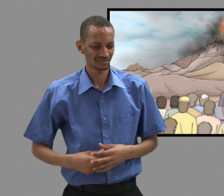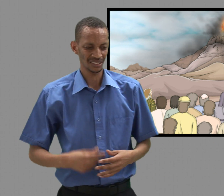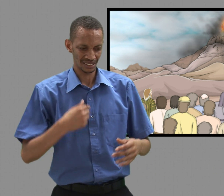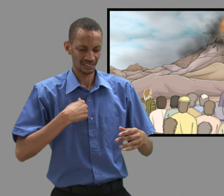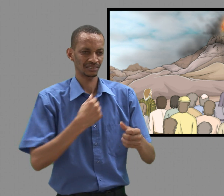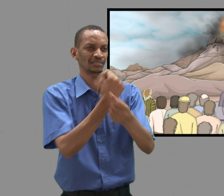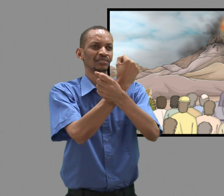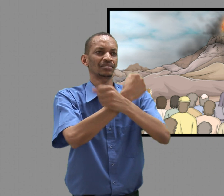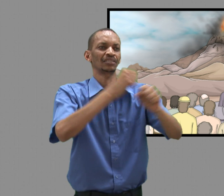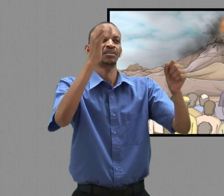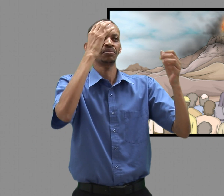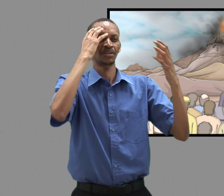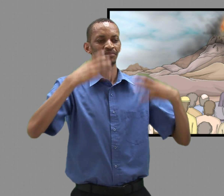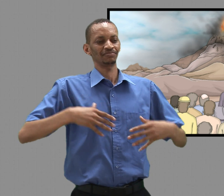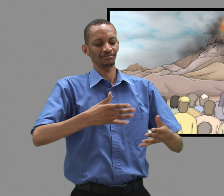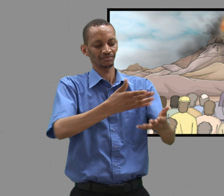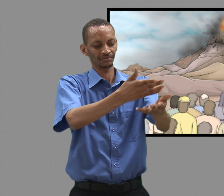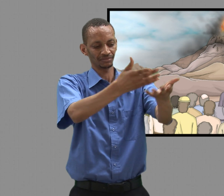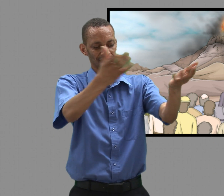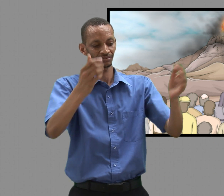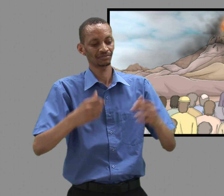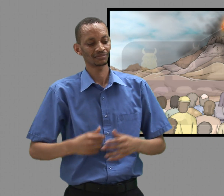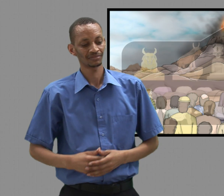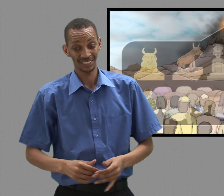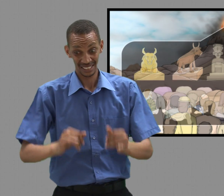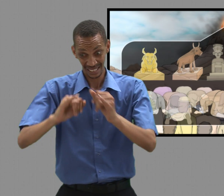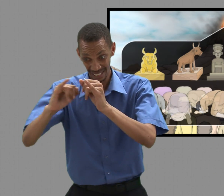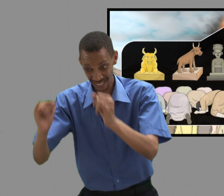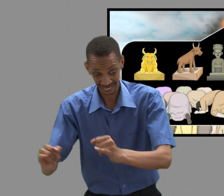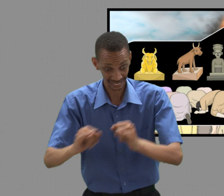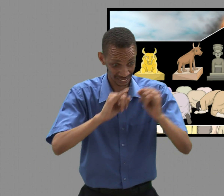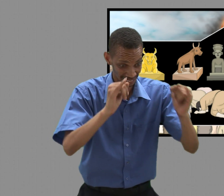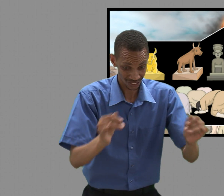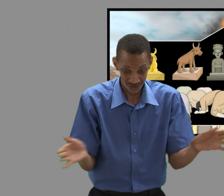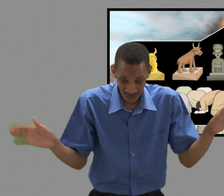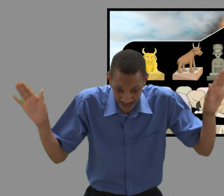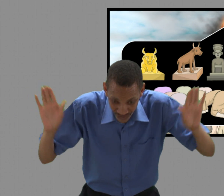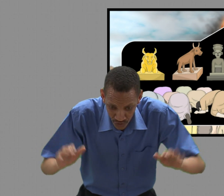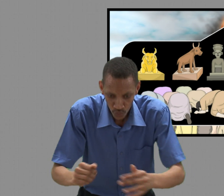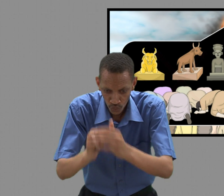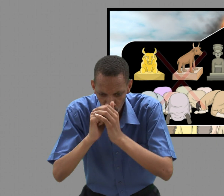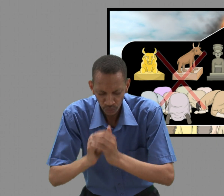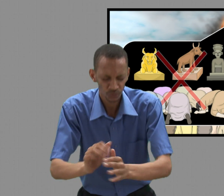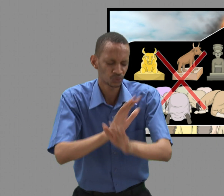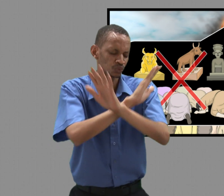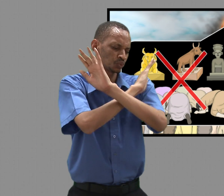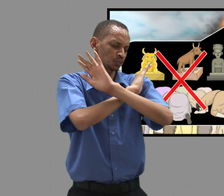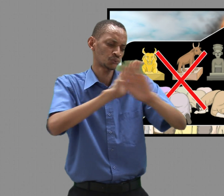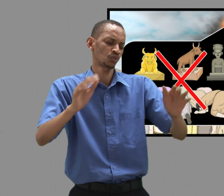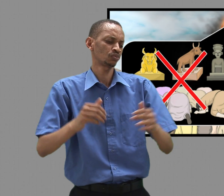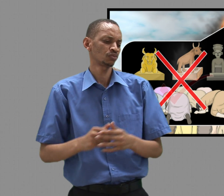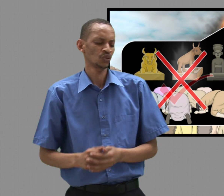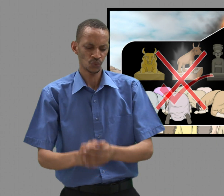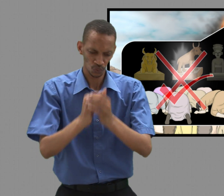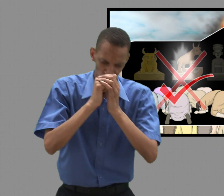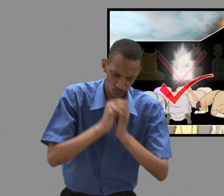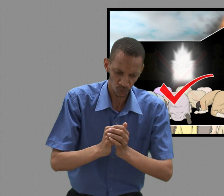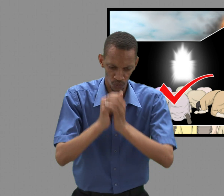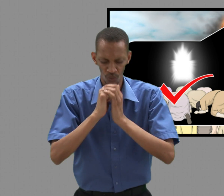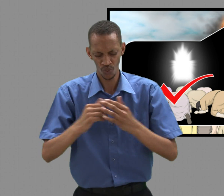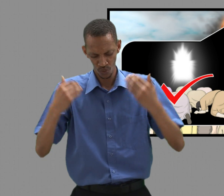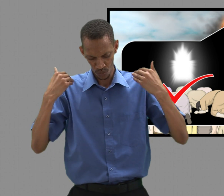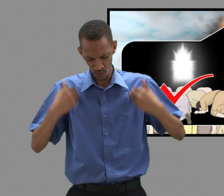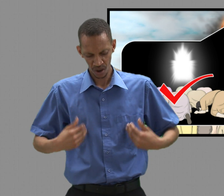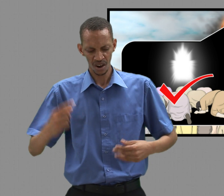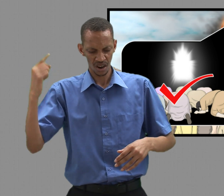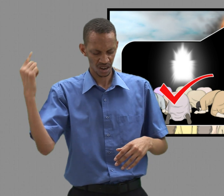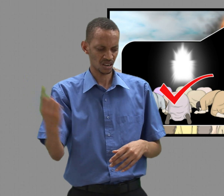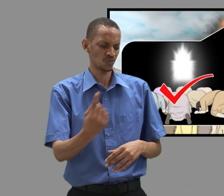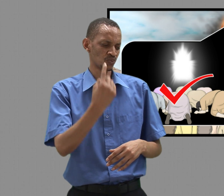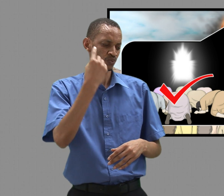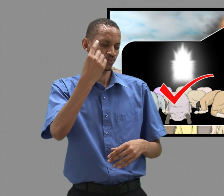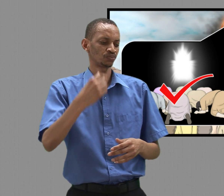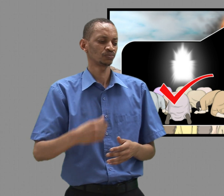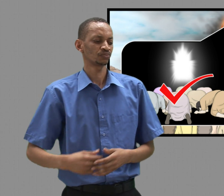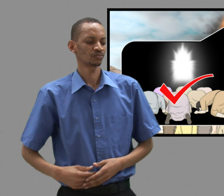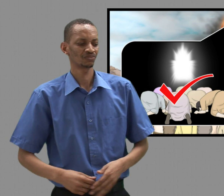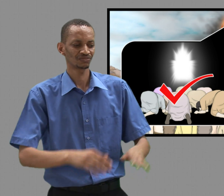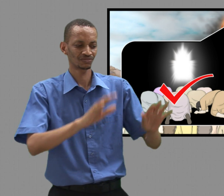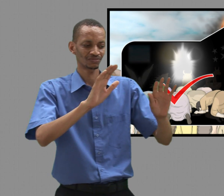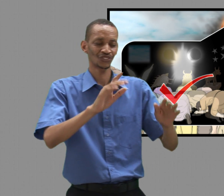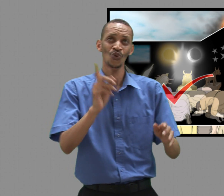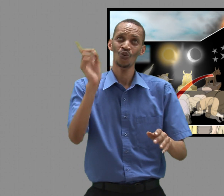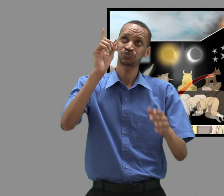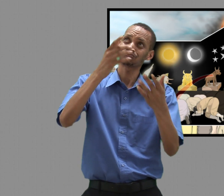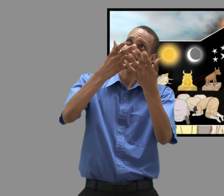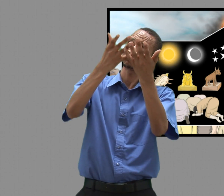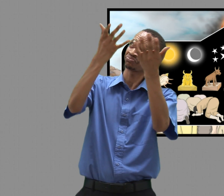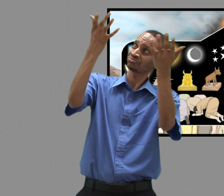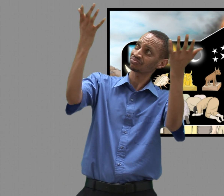You shall have no other gods before Me.